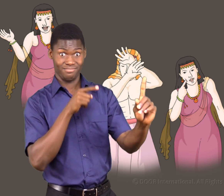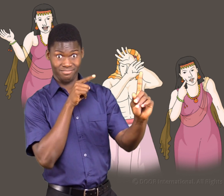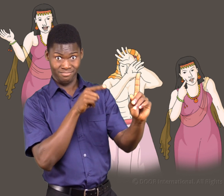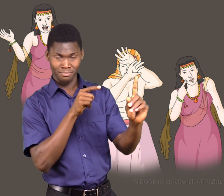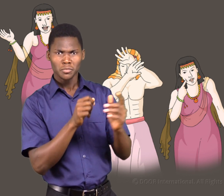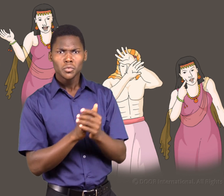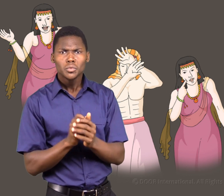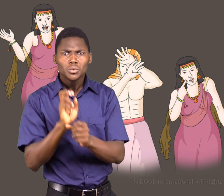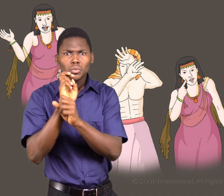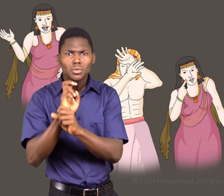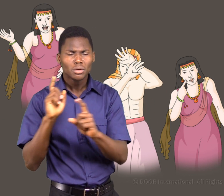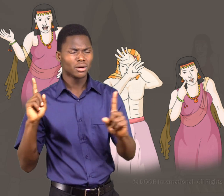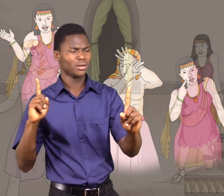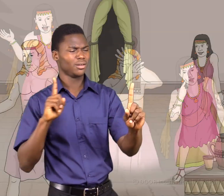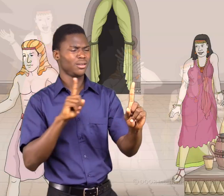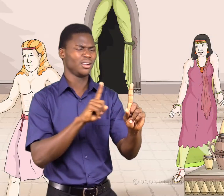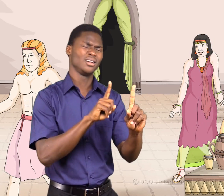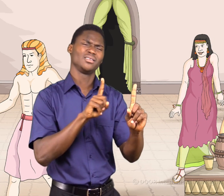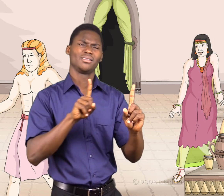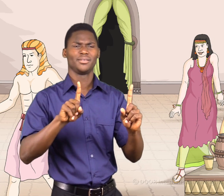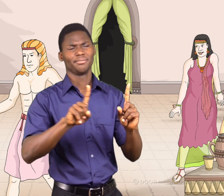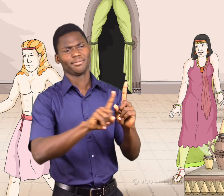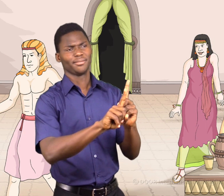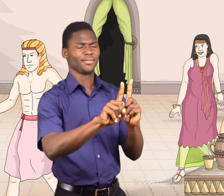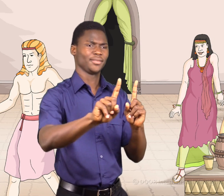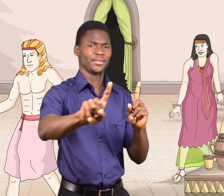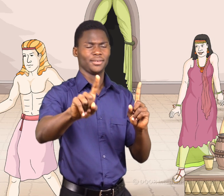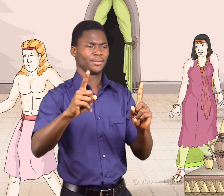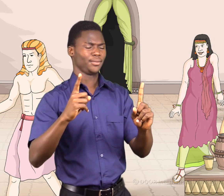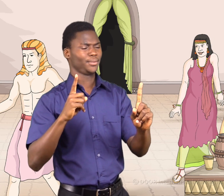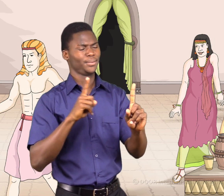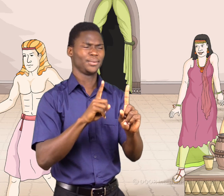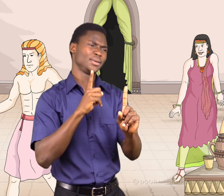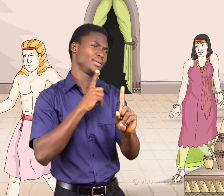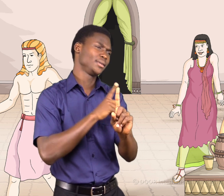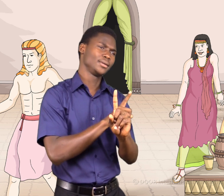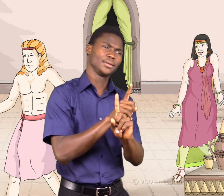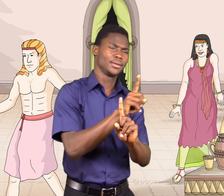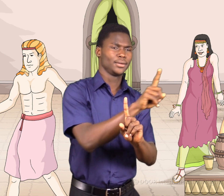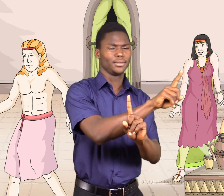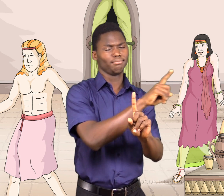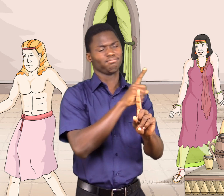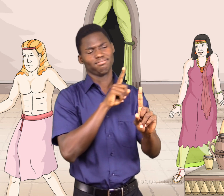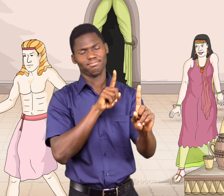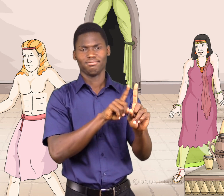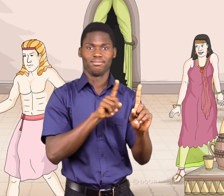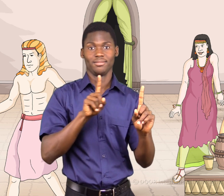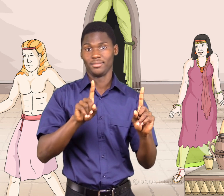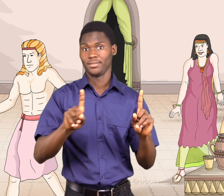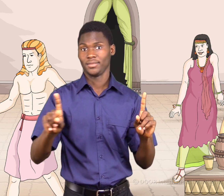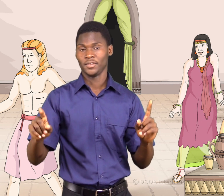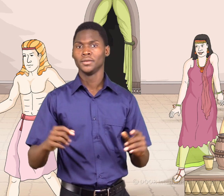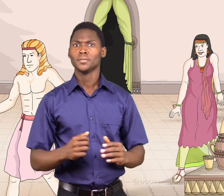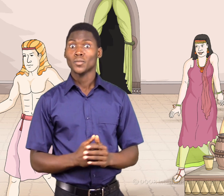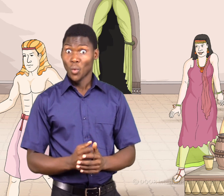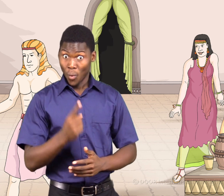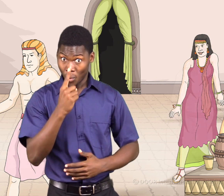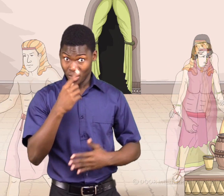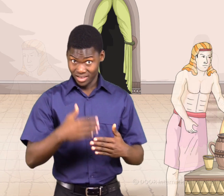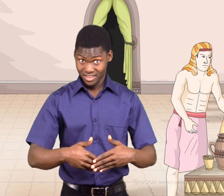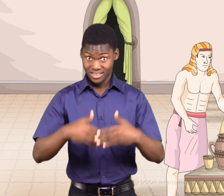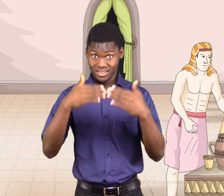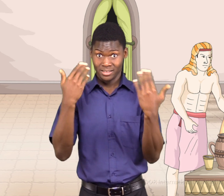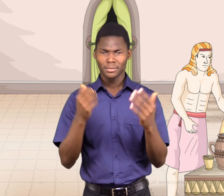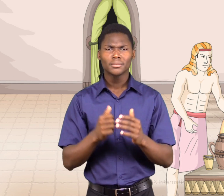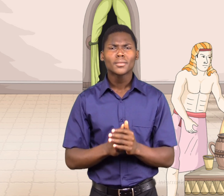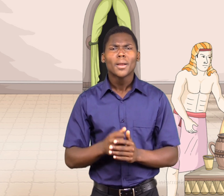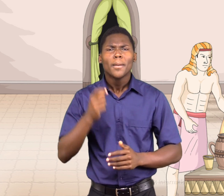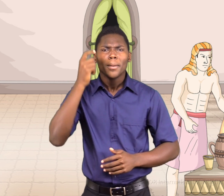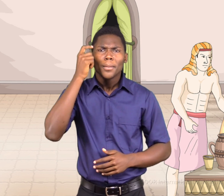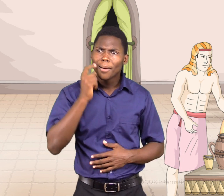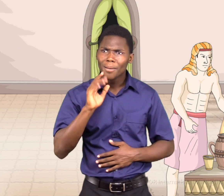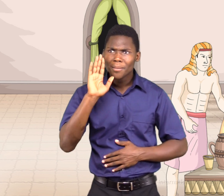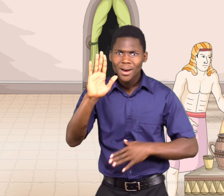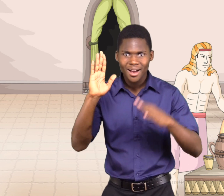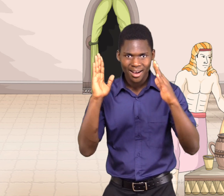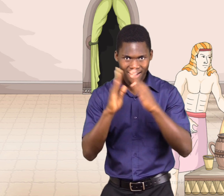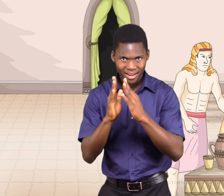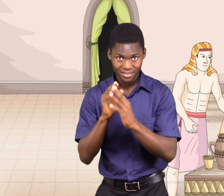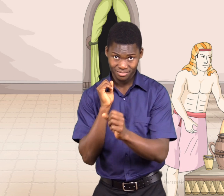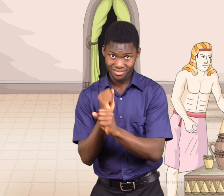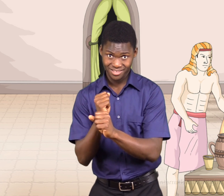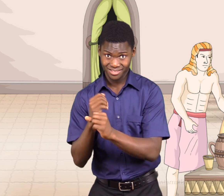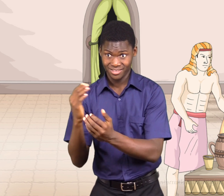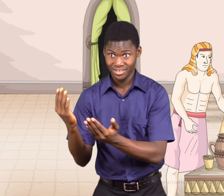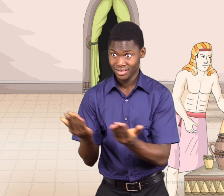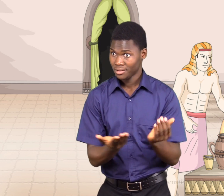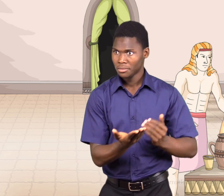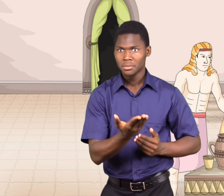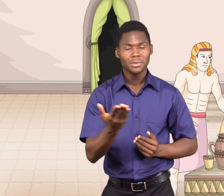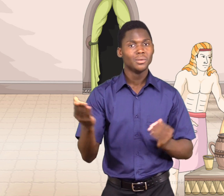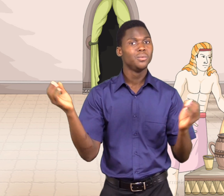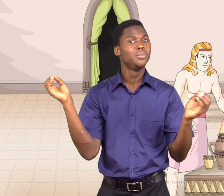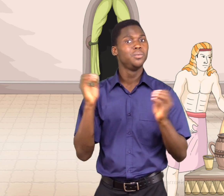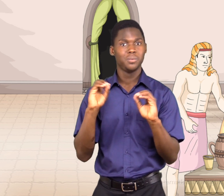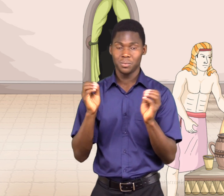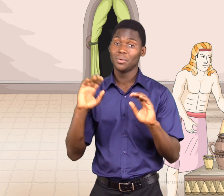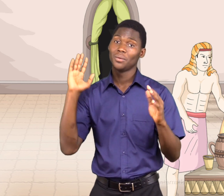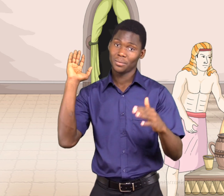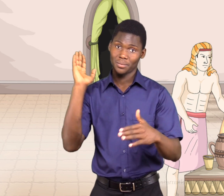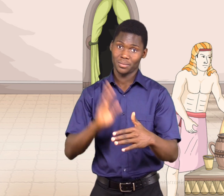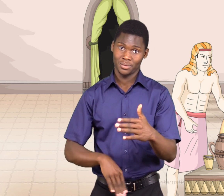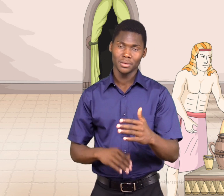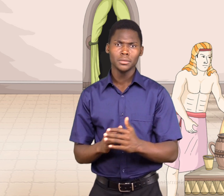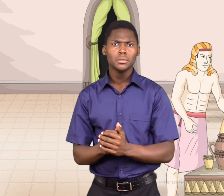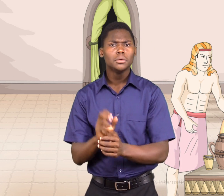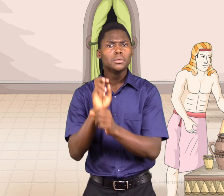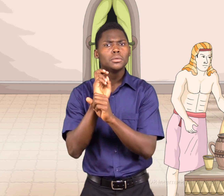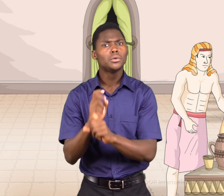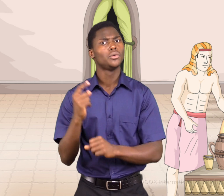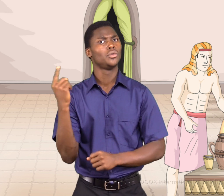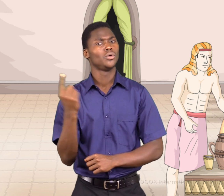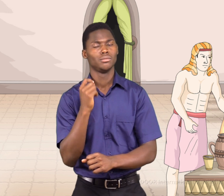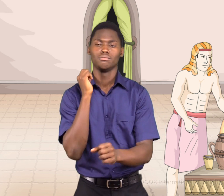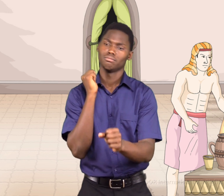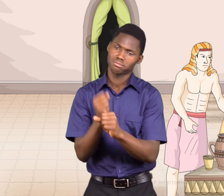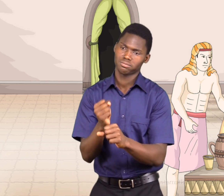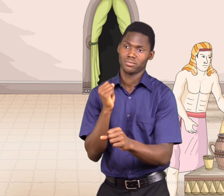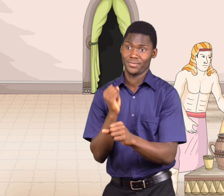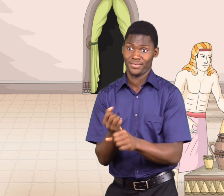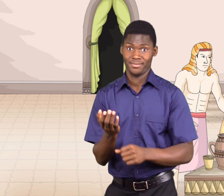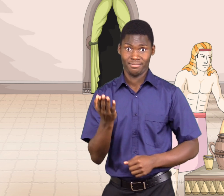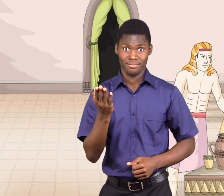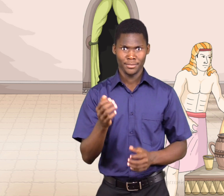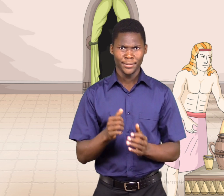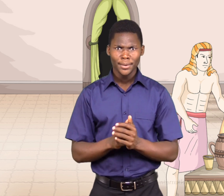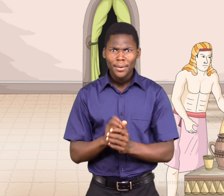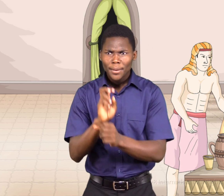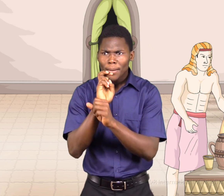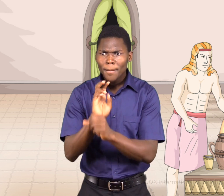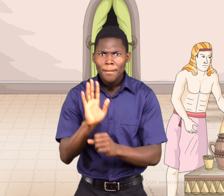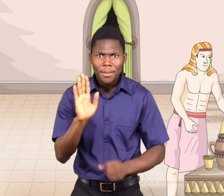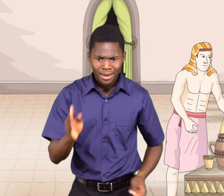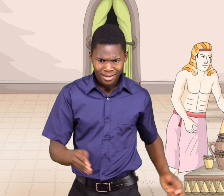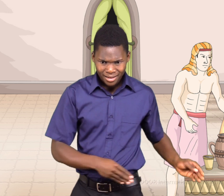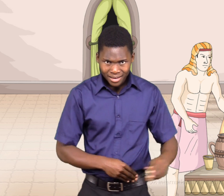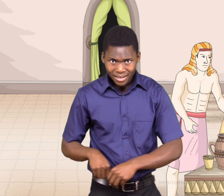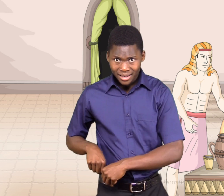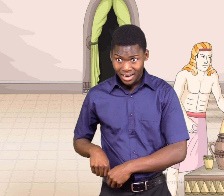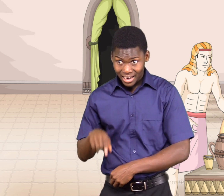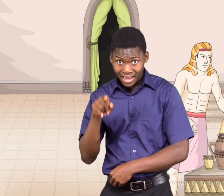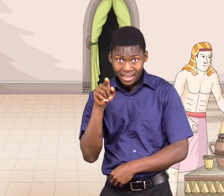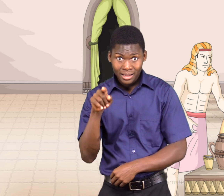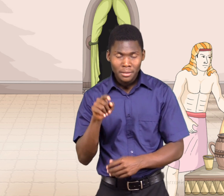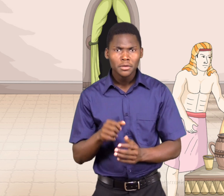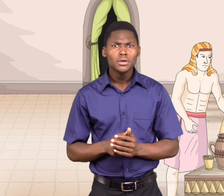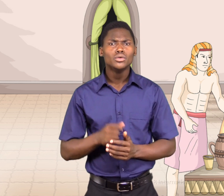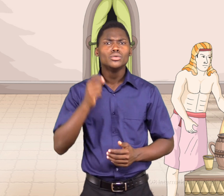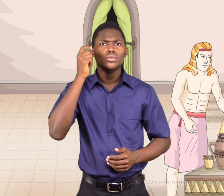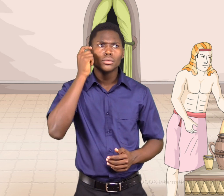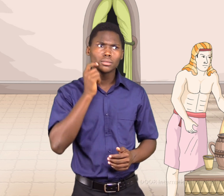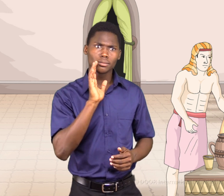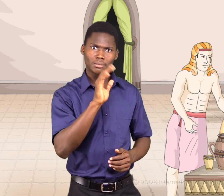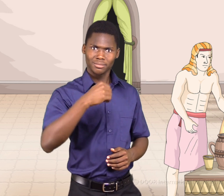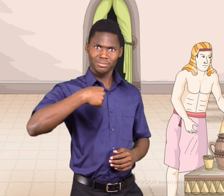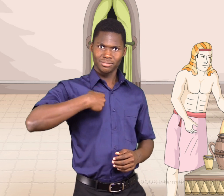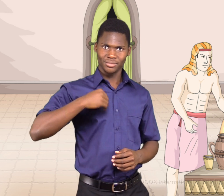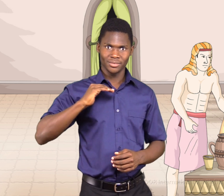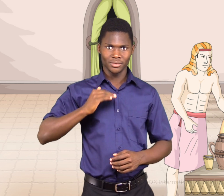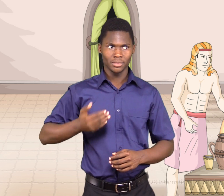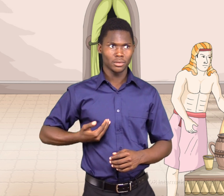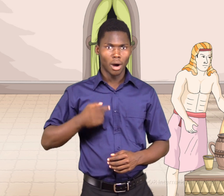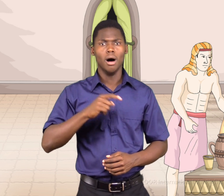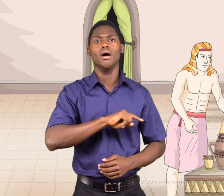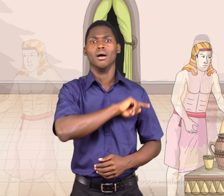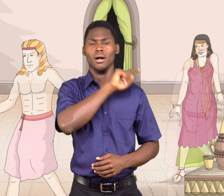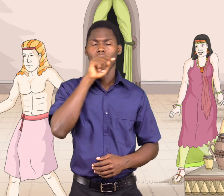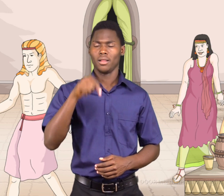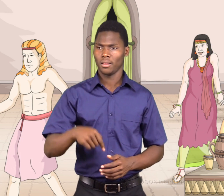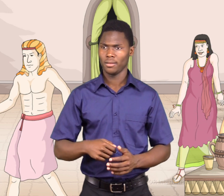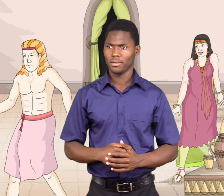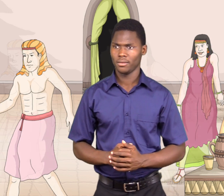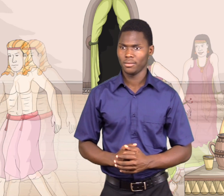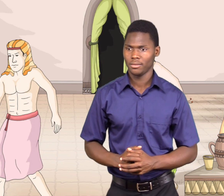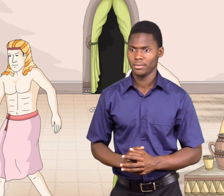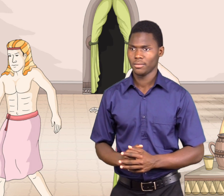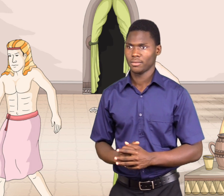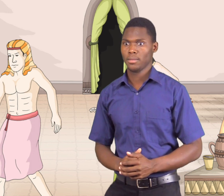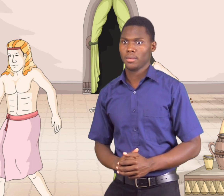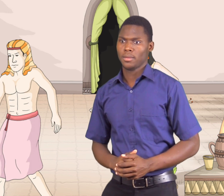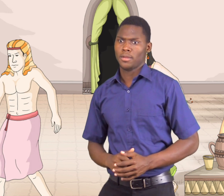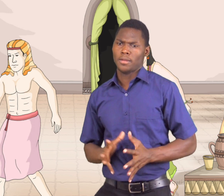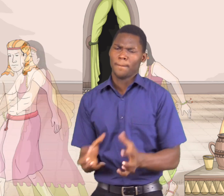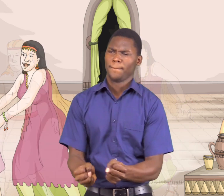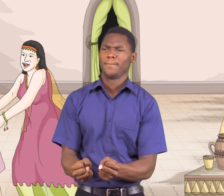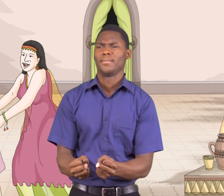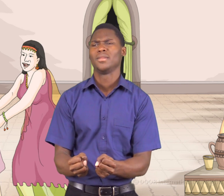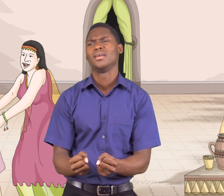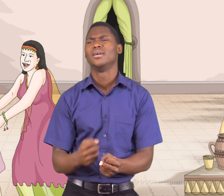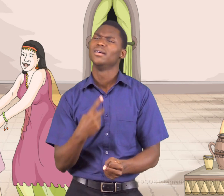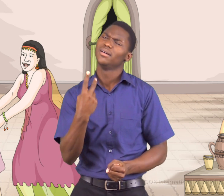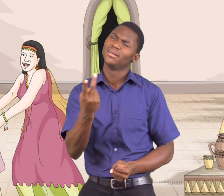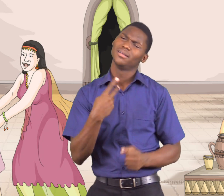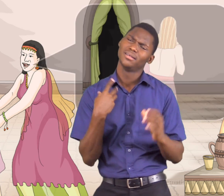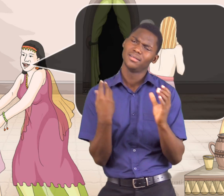One day, however, Joseph went into the house to attend to his work, and not a single household servant was inside.